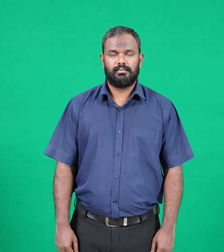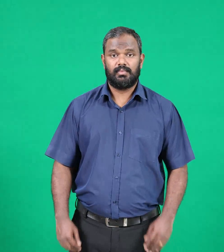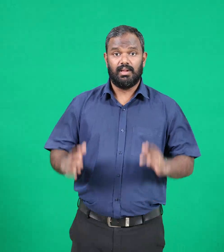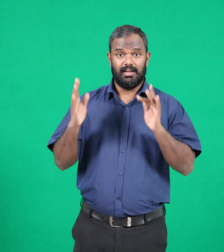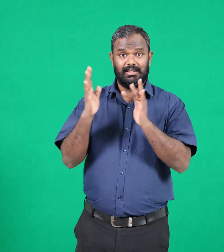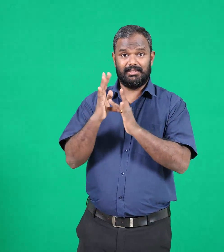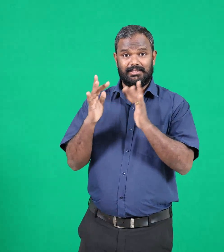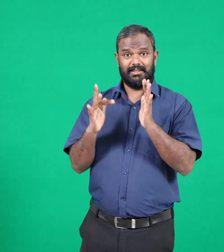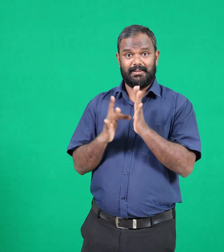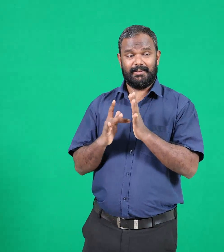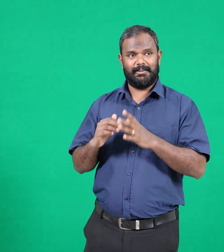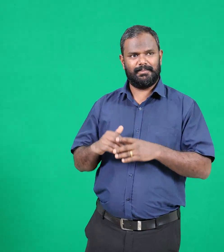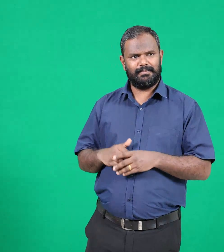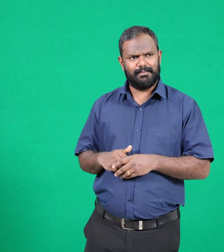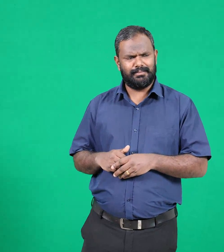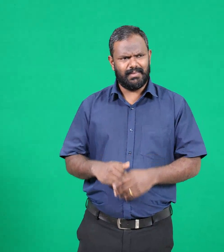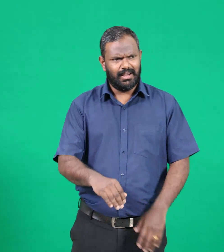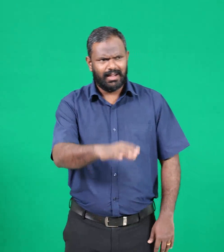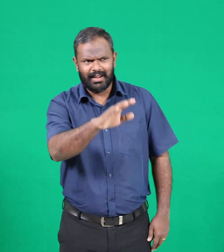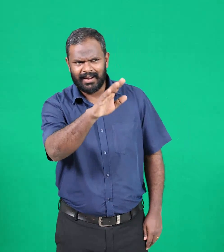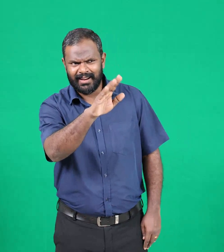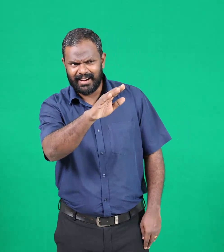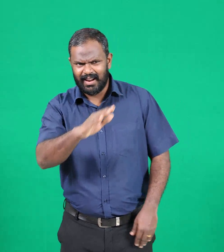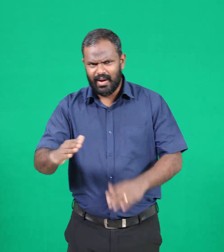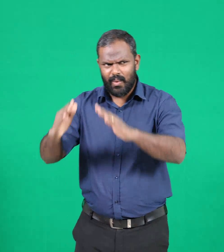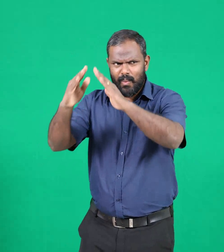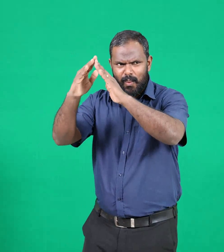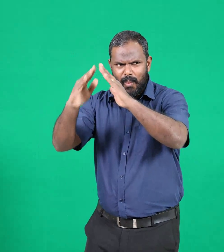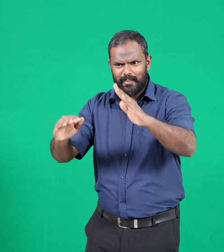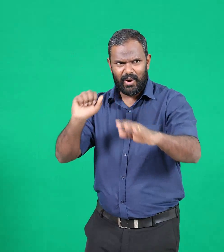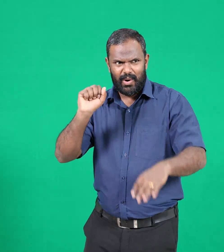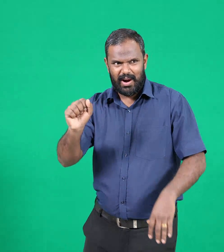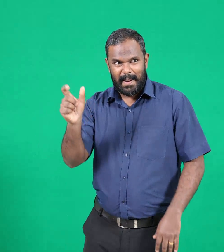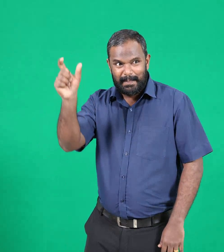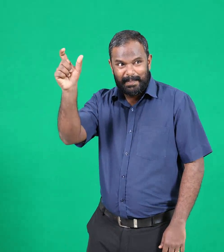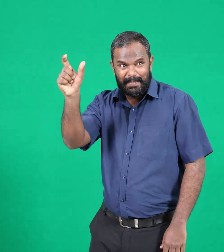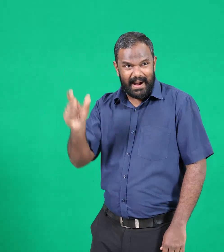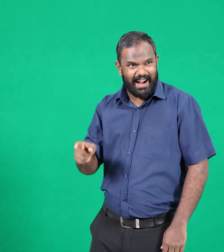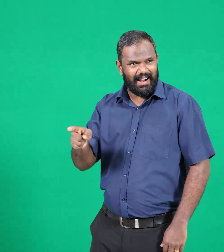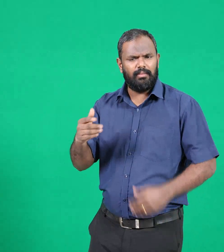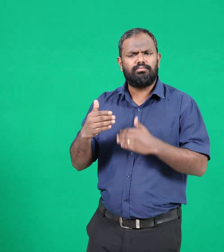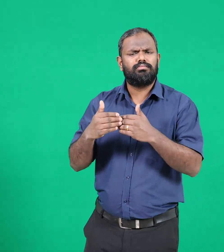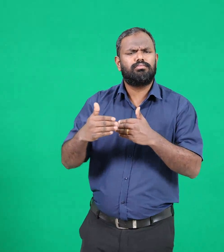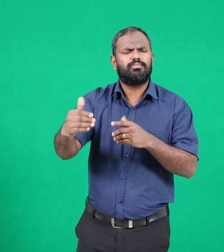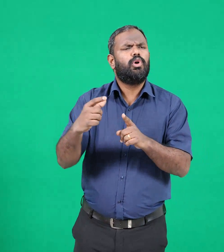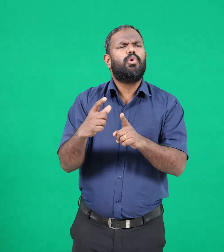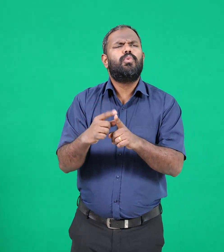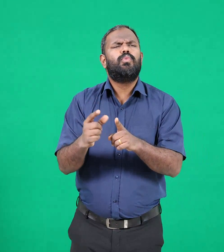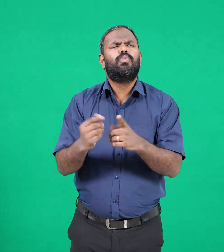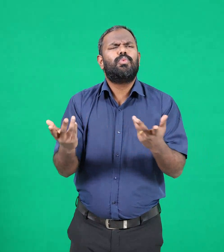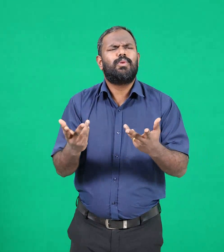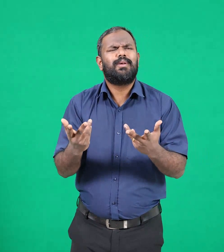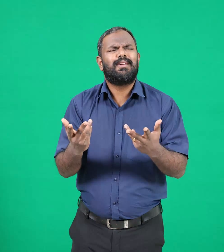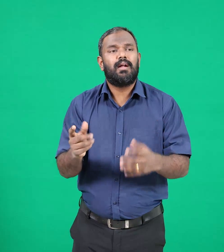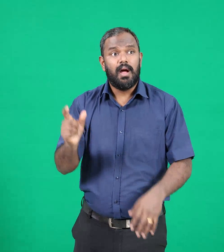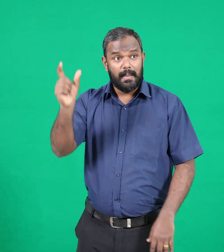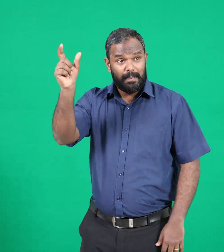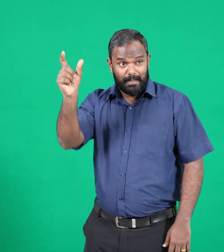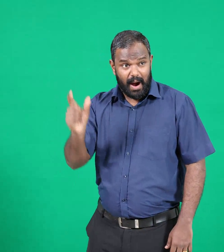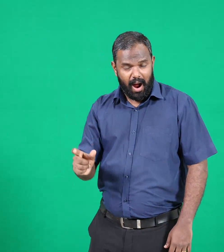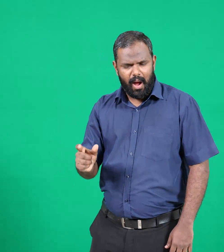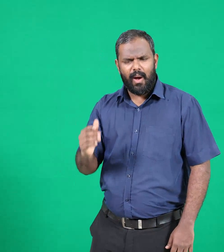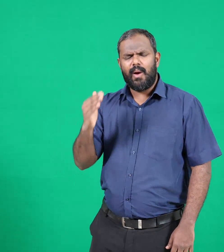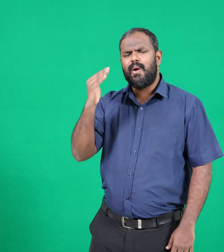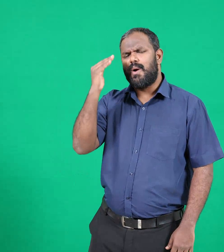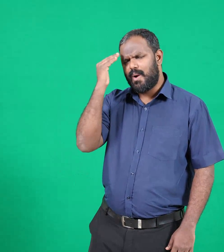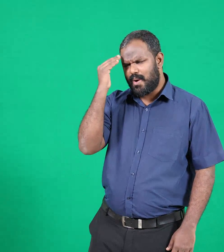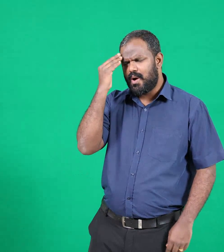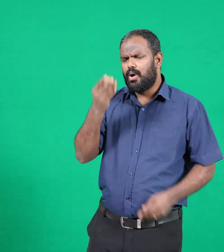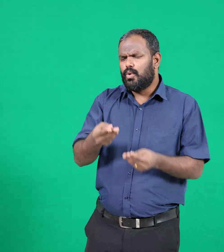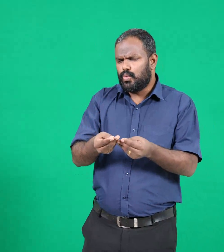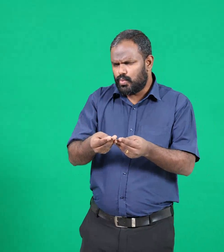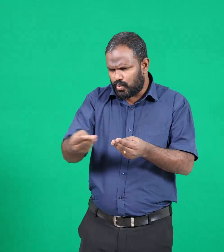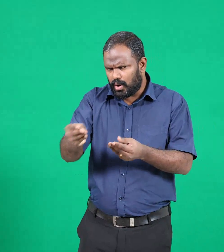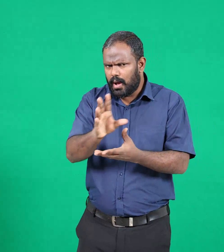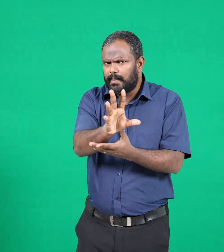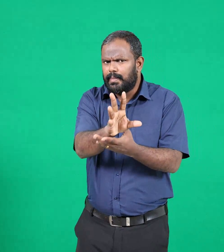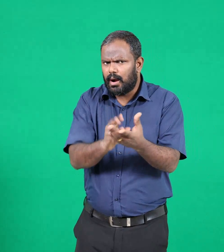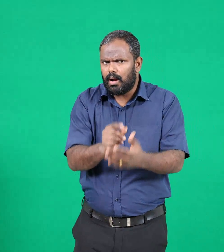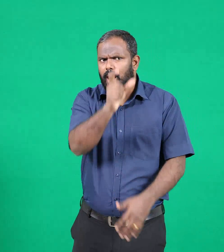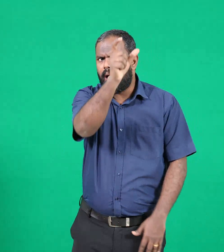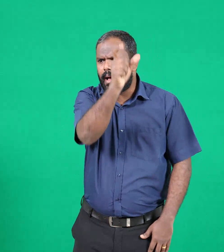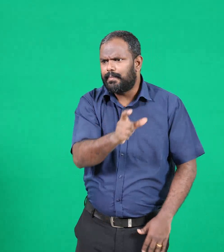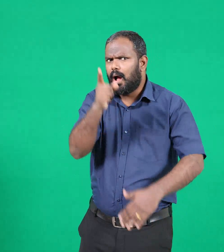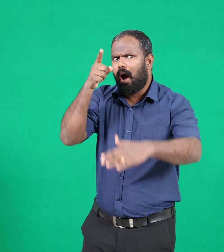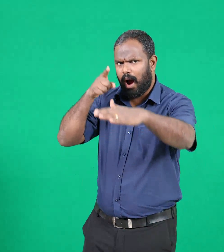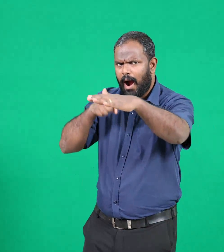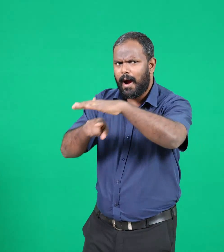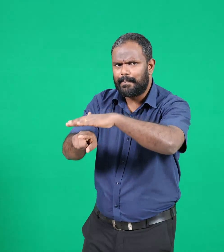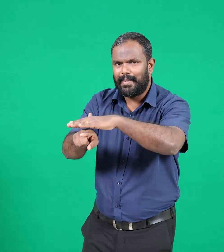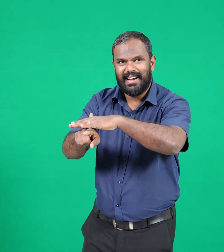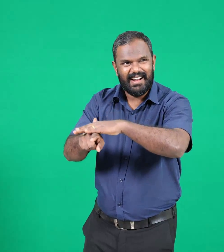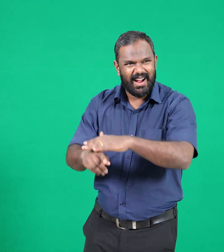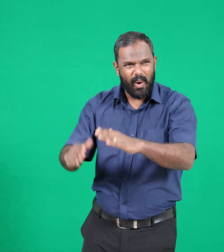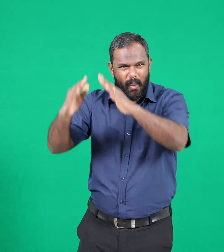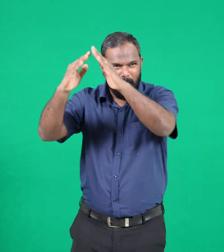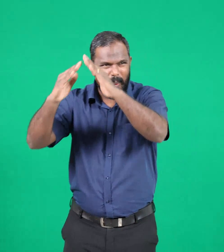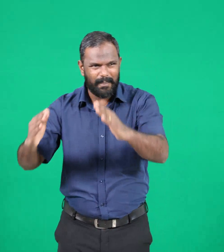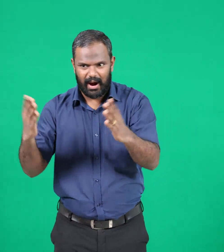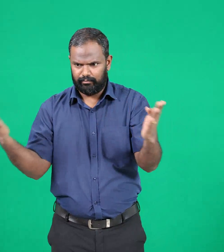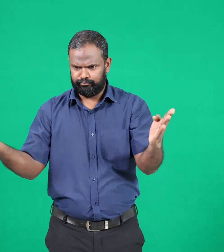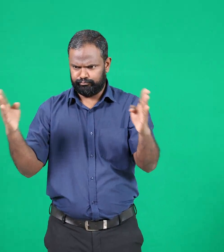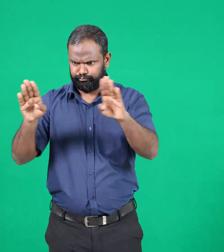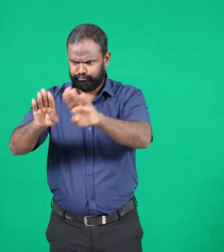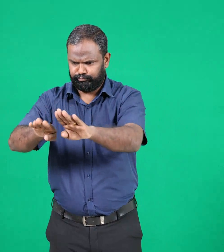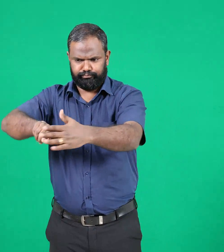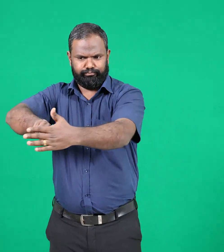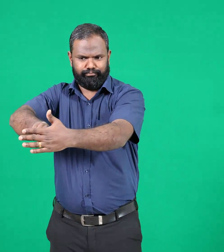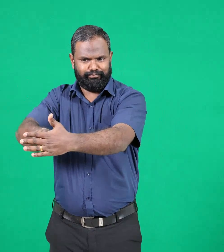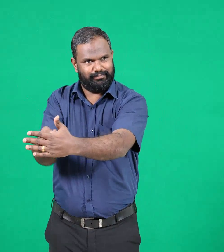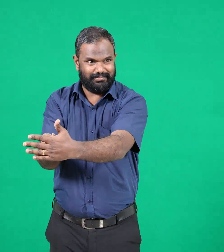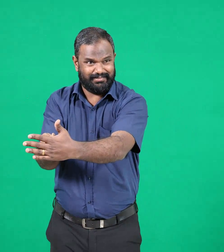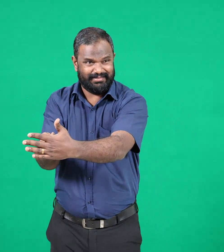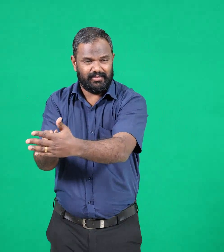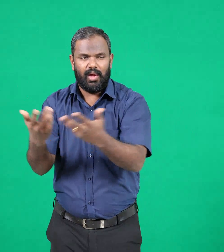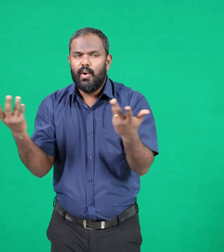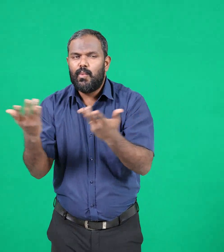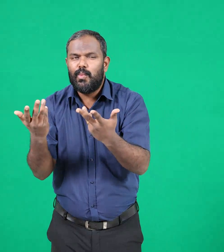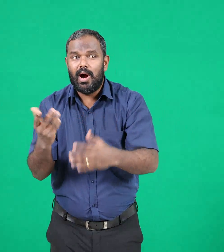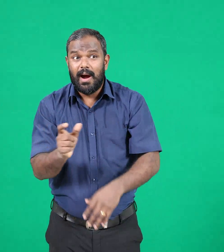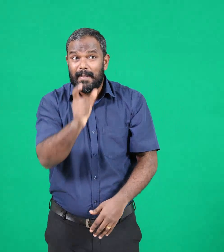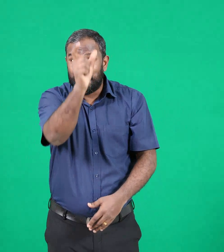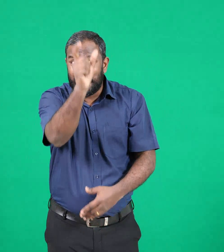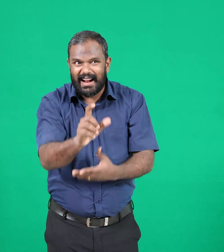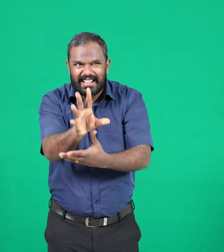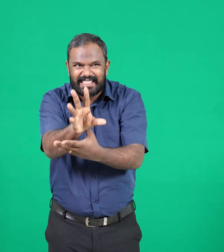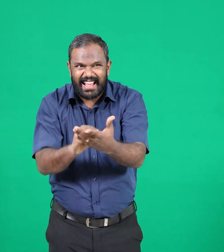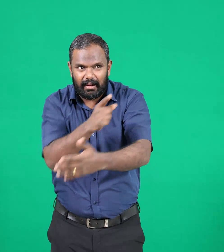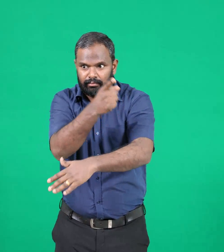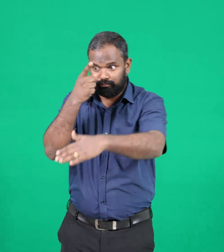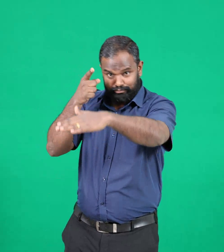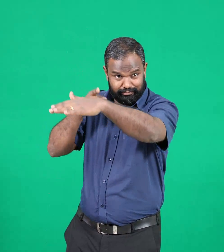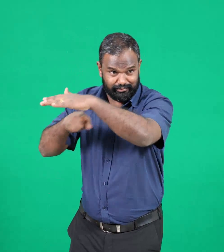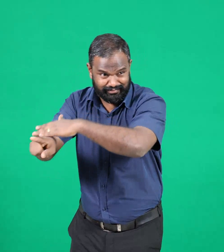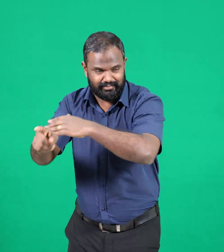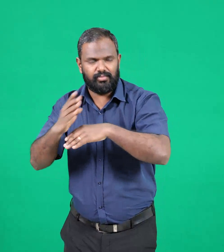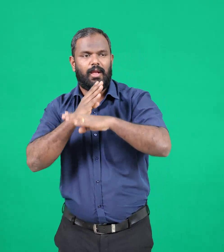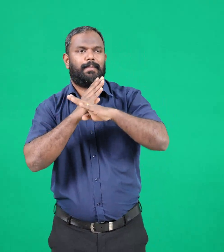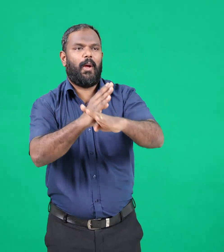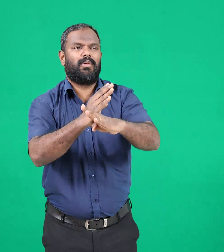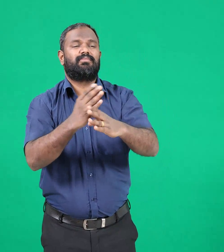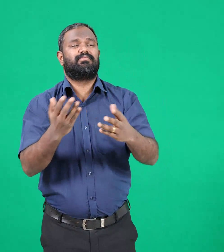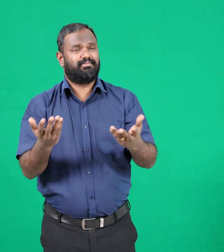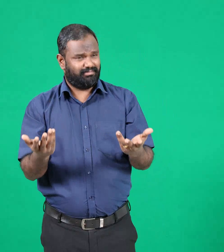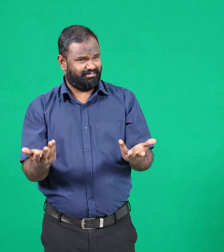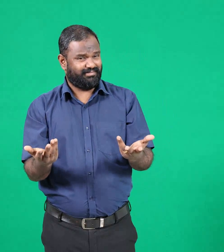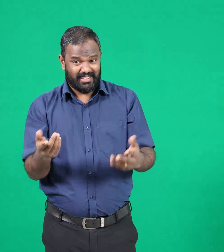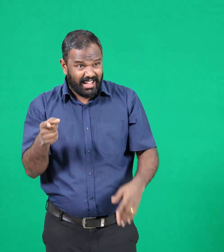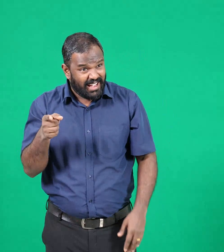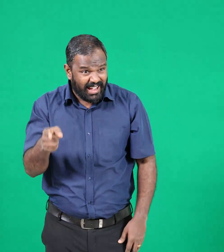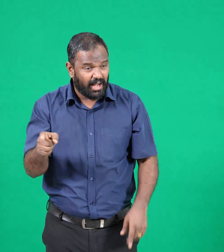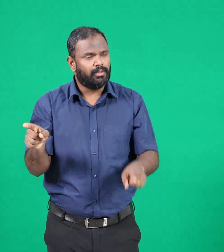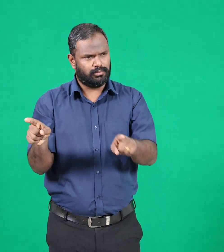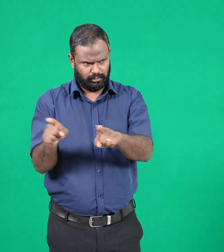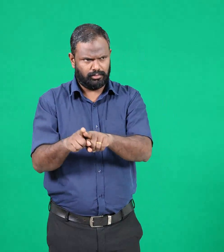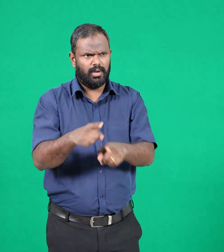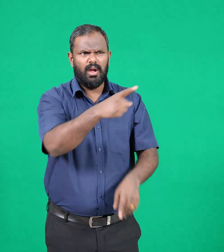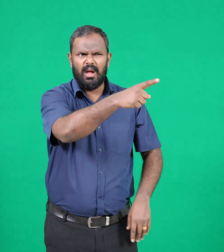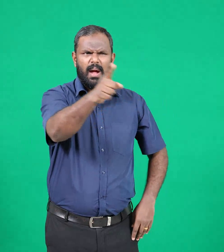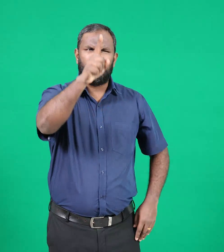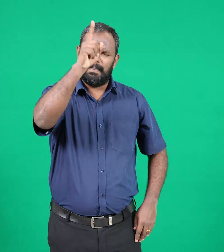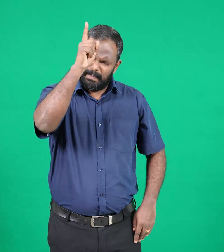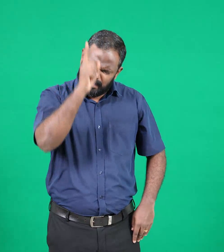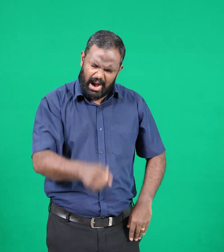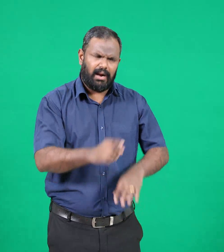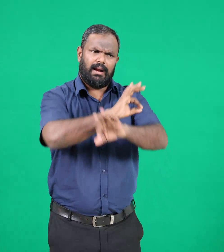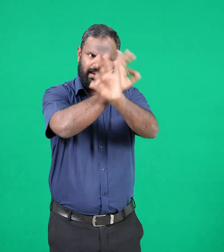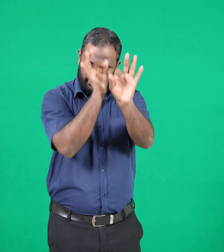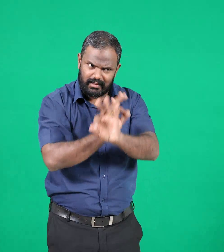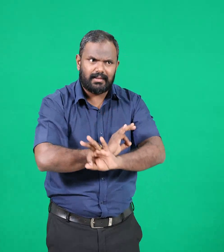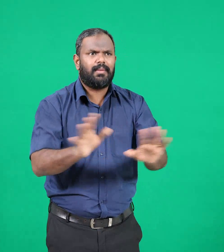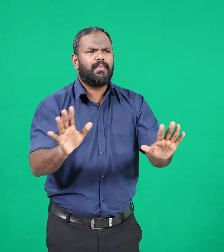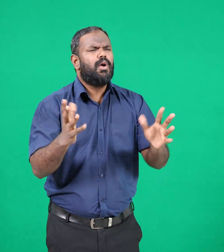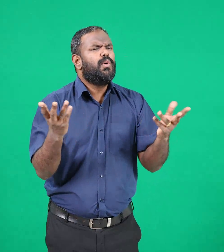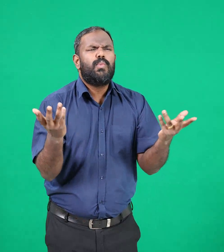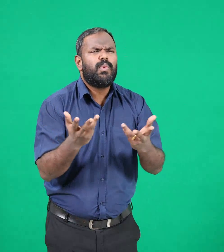But understand this: If the homeowner had known at what hour the thief was coming, he would not have let his house be broken into.